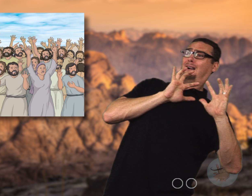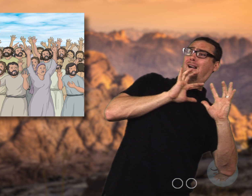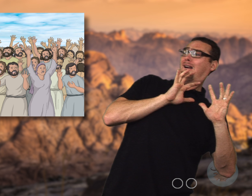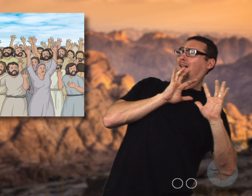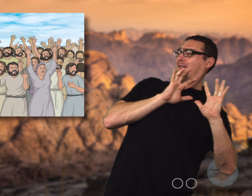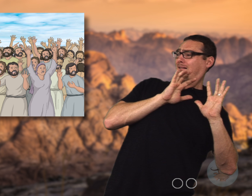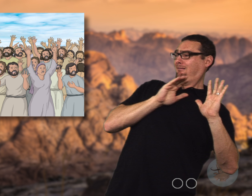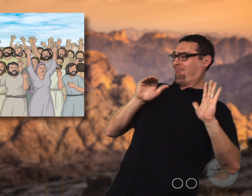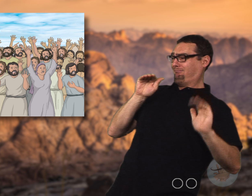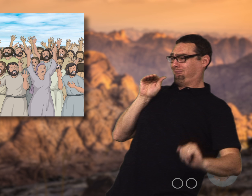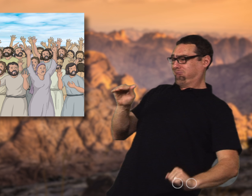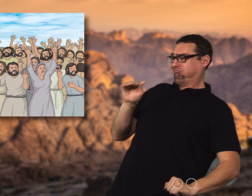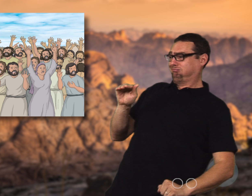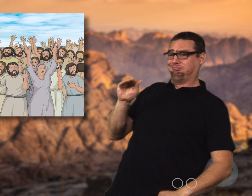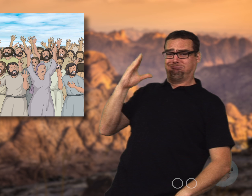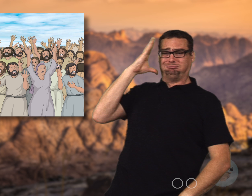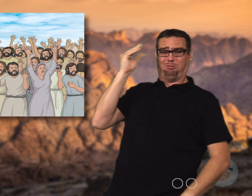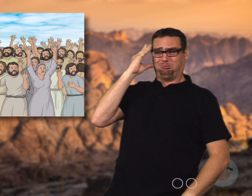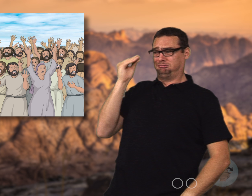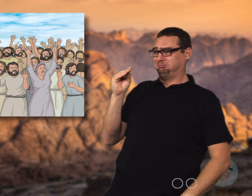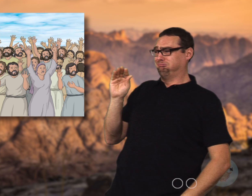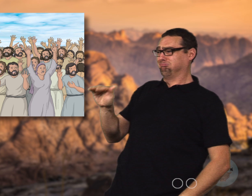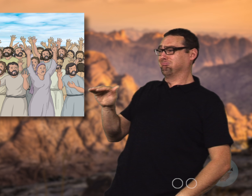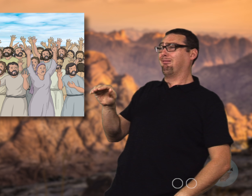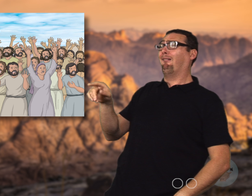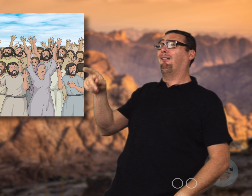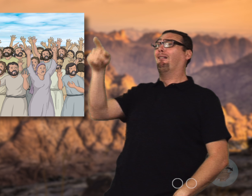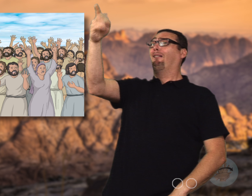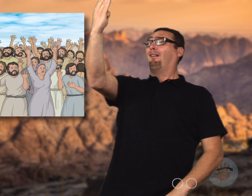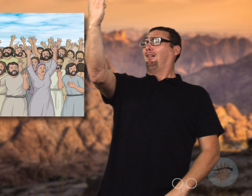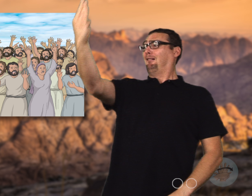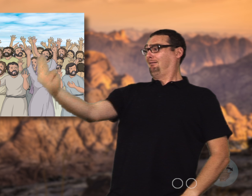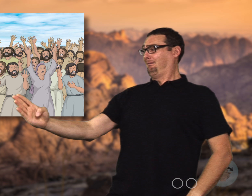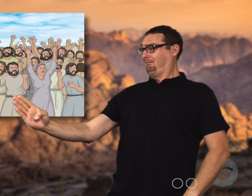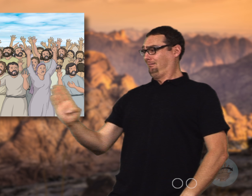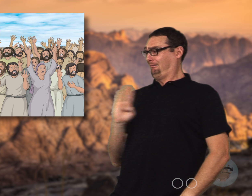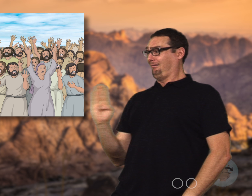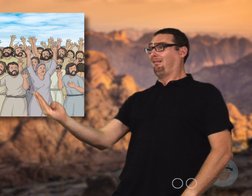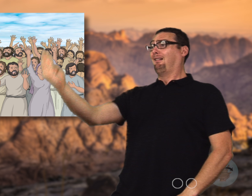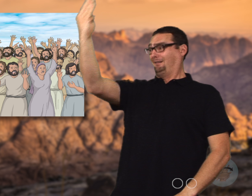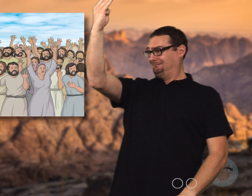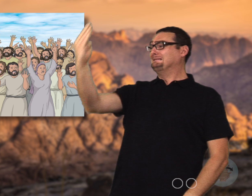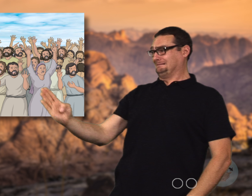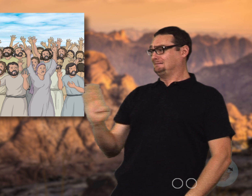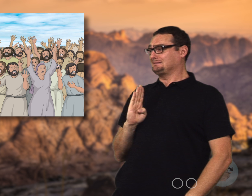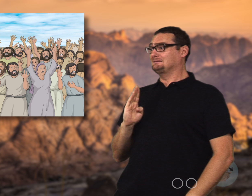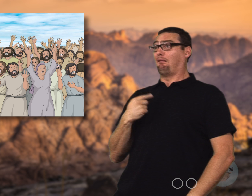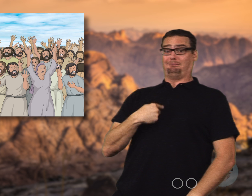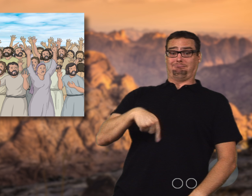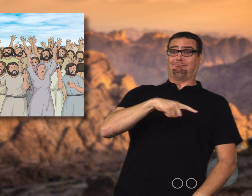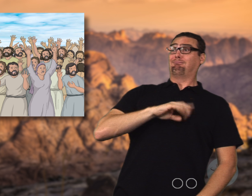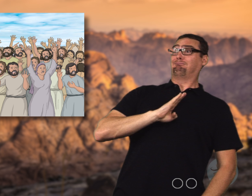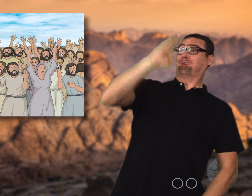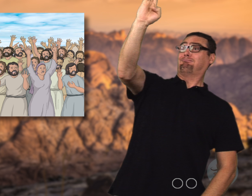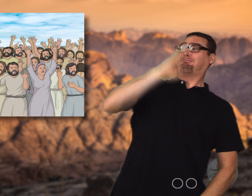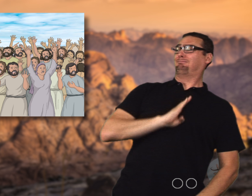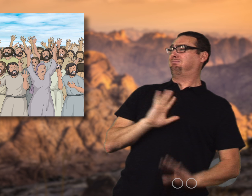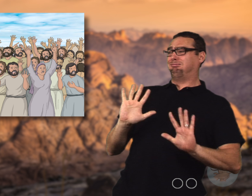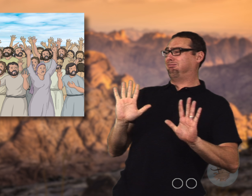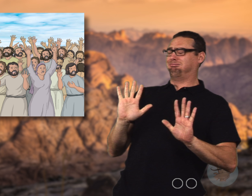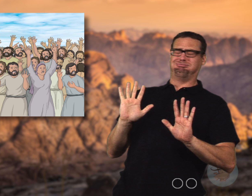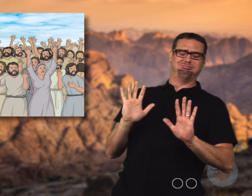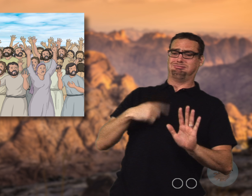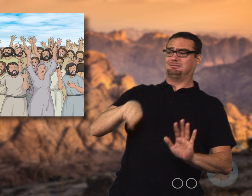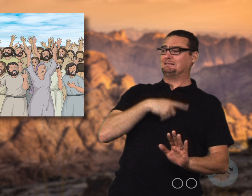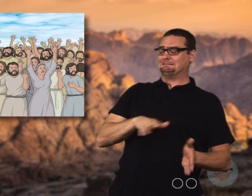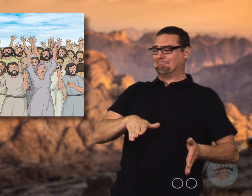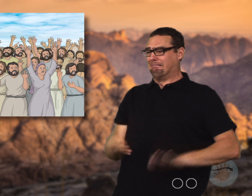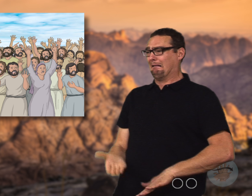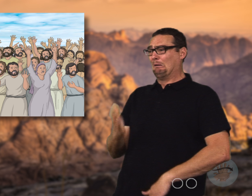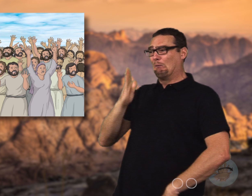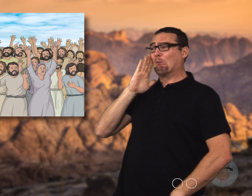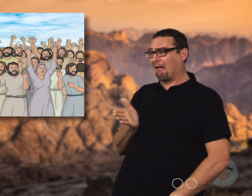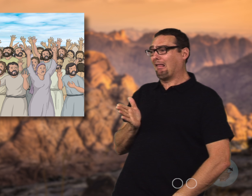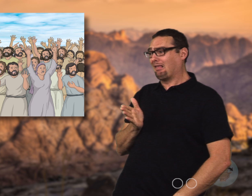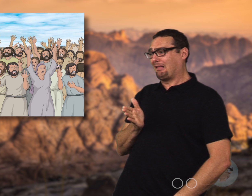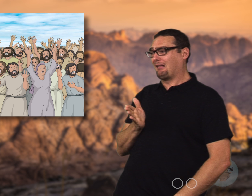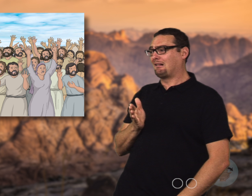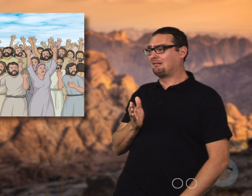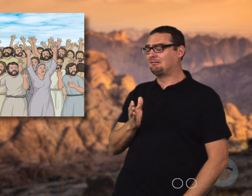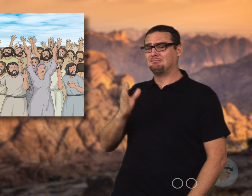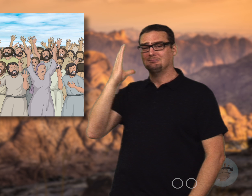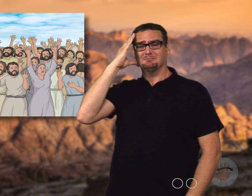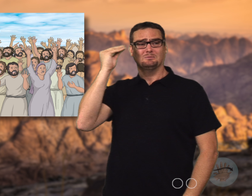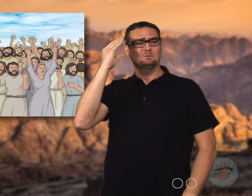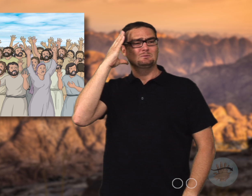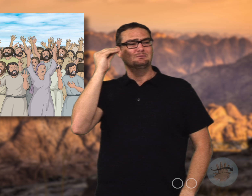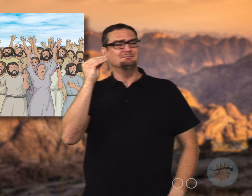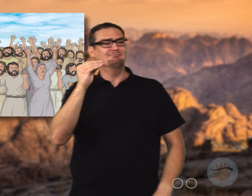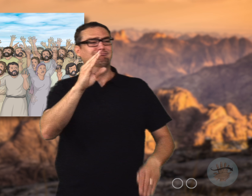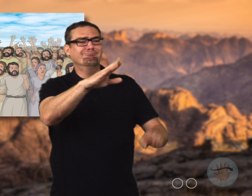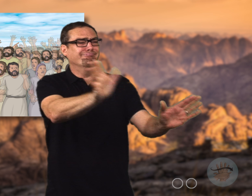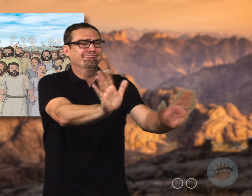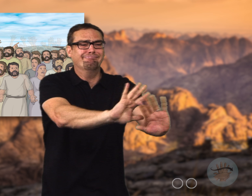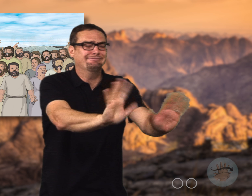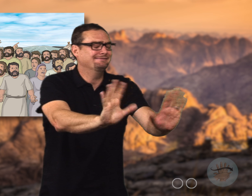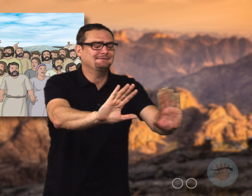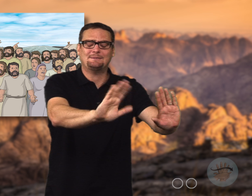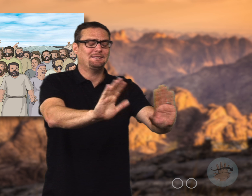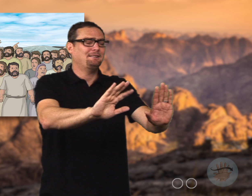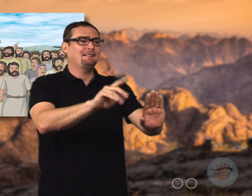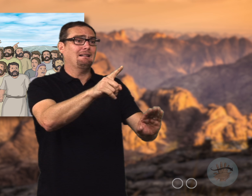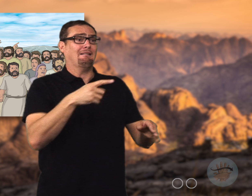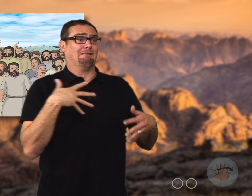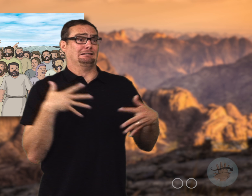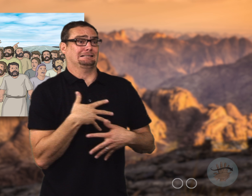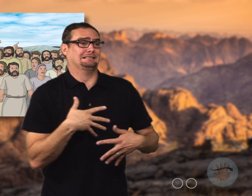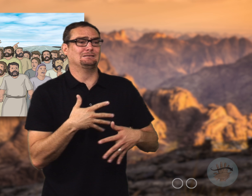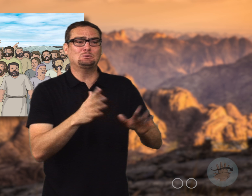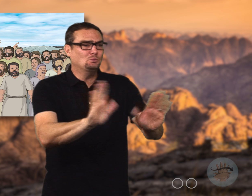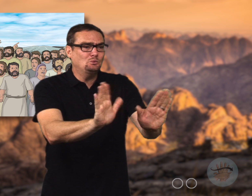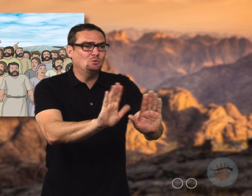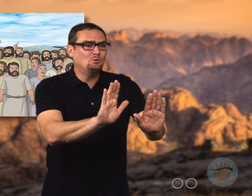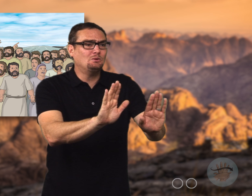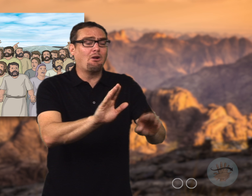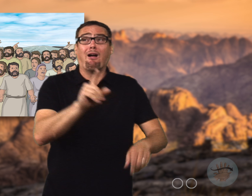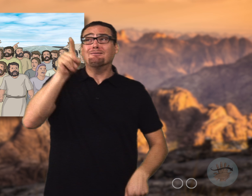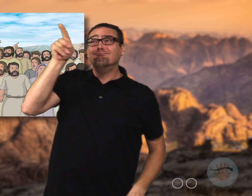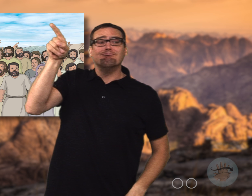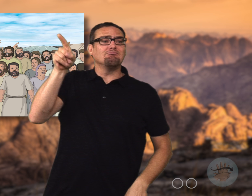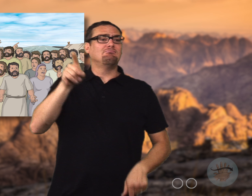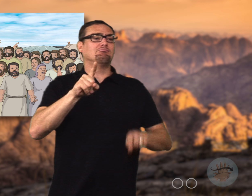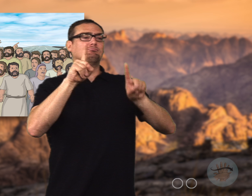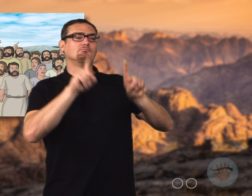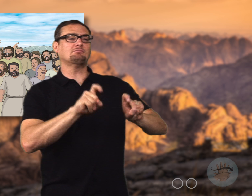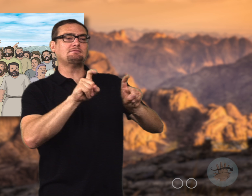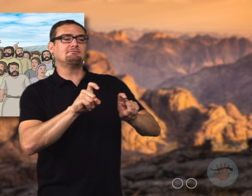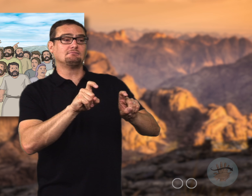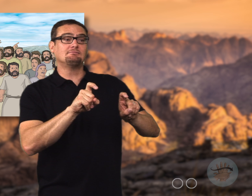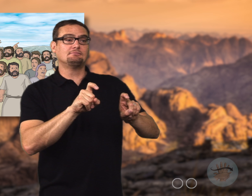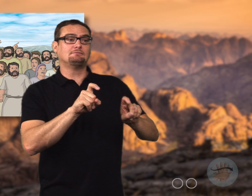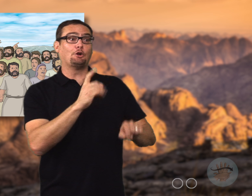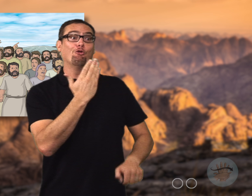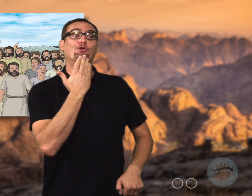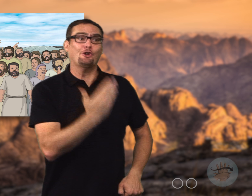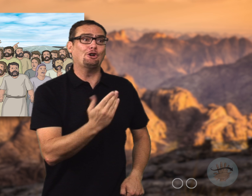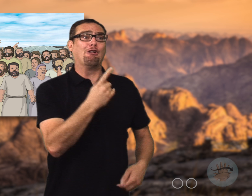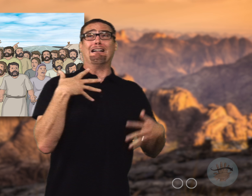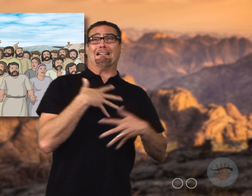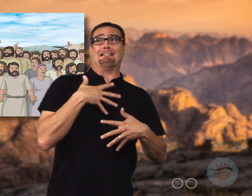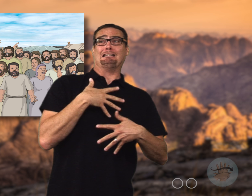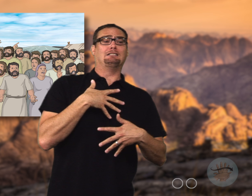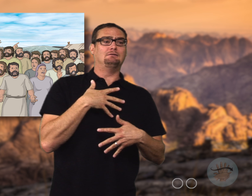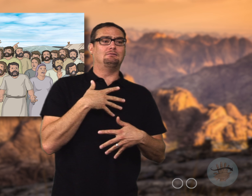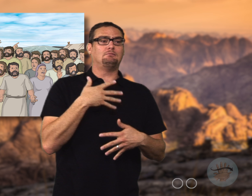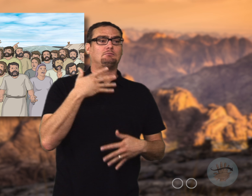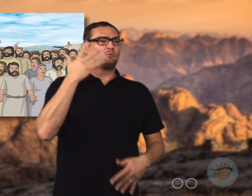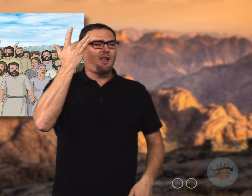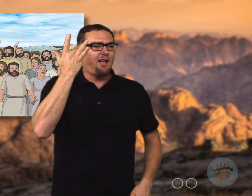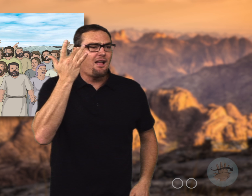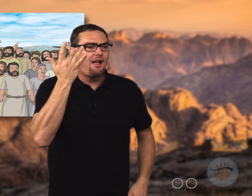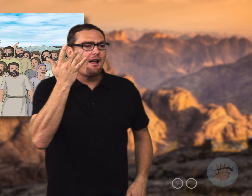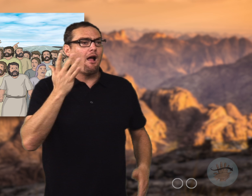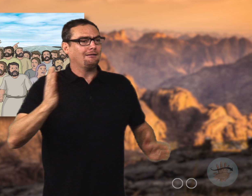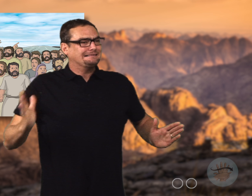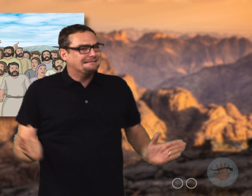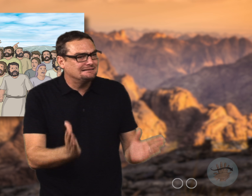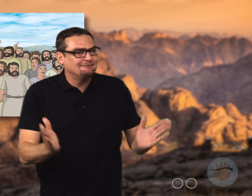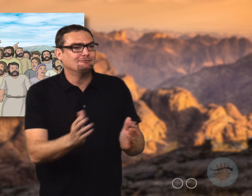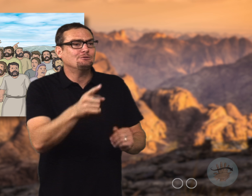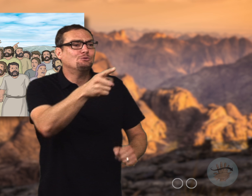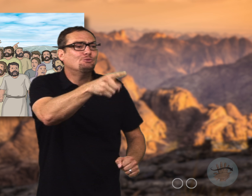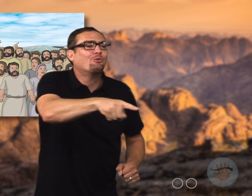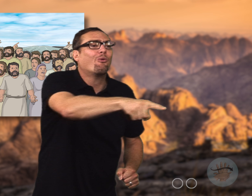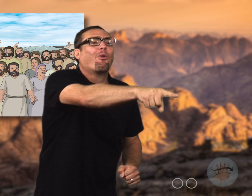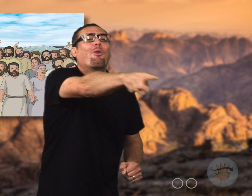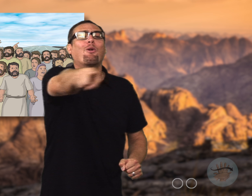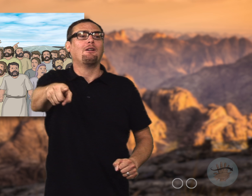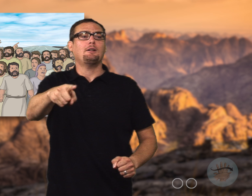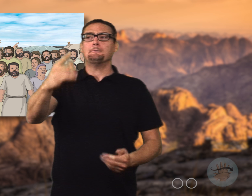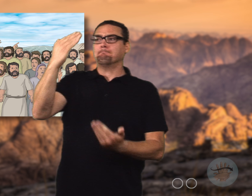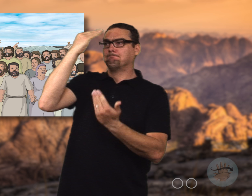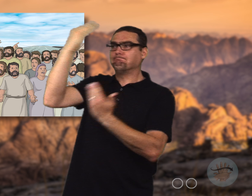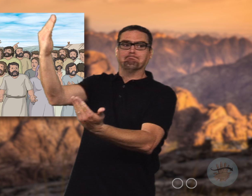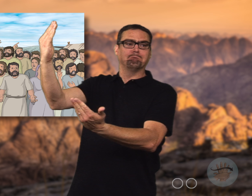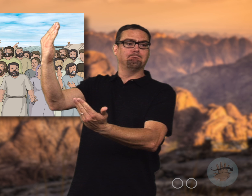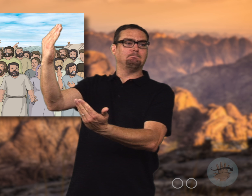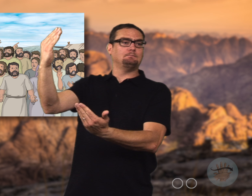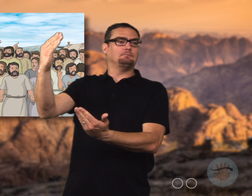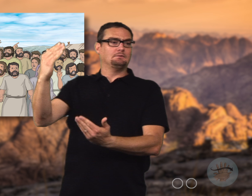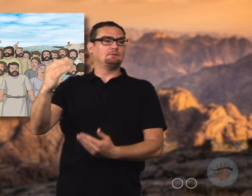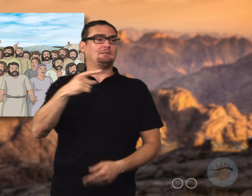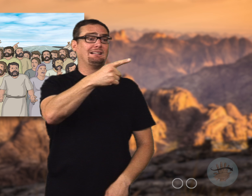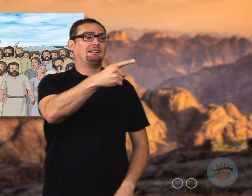“Speak to us yourself and we will listen,” they said to Moses. “But do not let God speak to us, or we will die.” “Do not be afraid,” Moses replied.